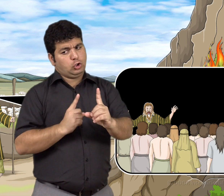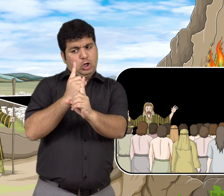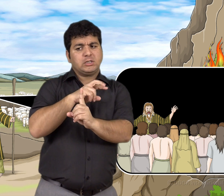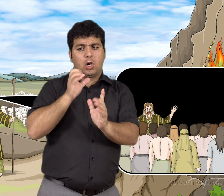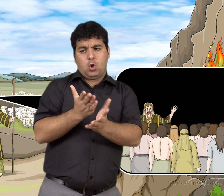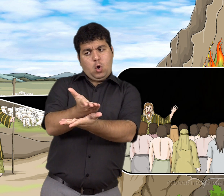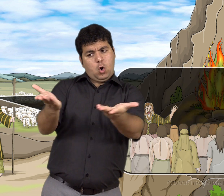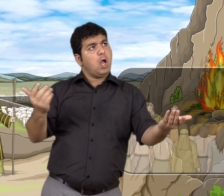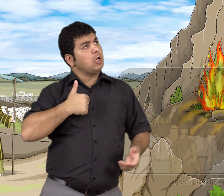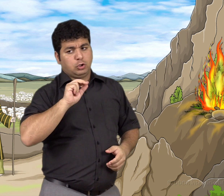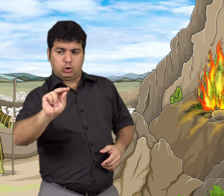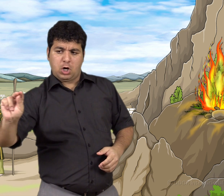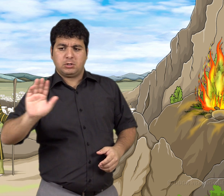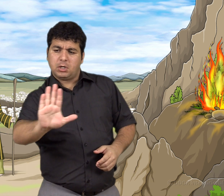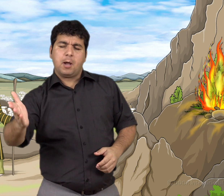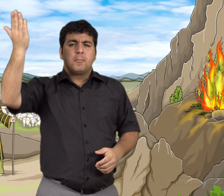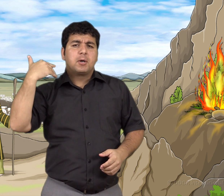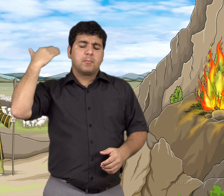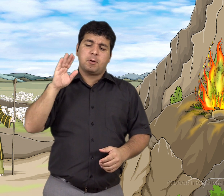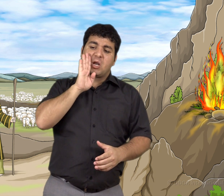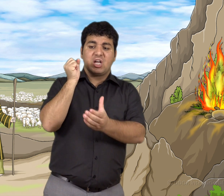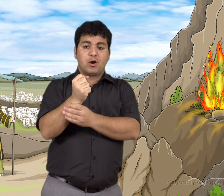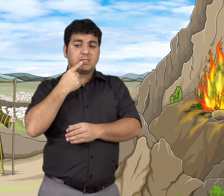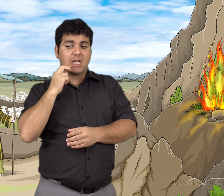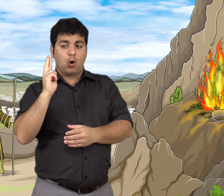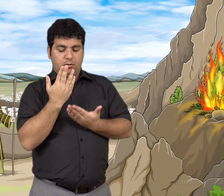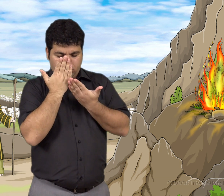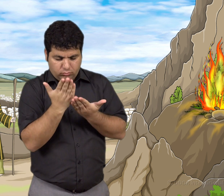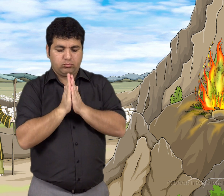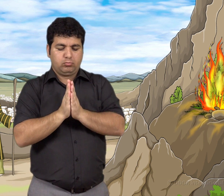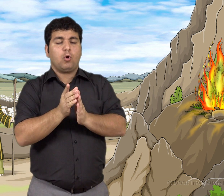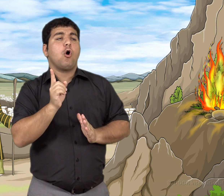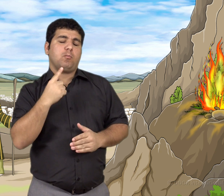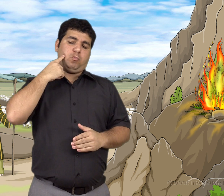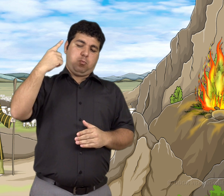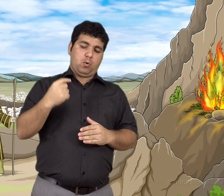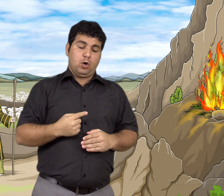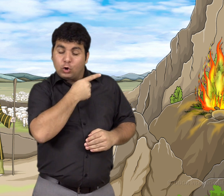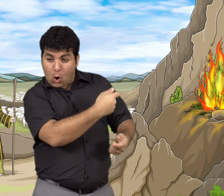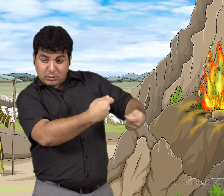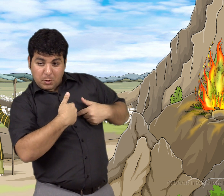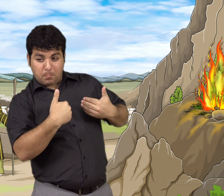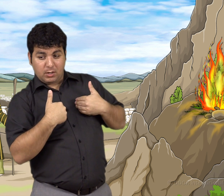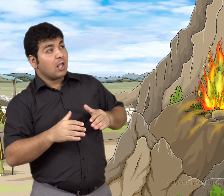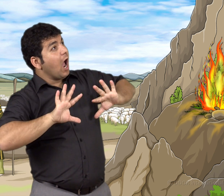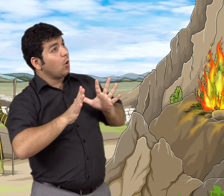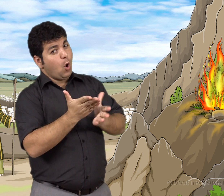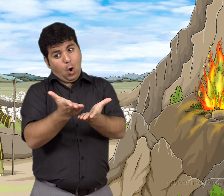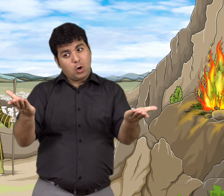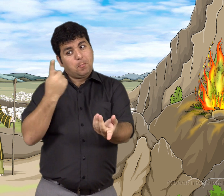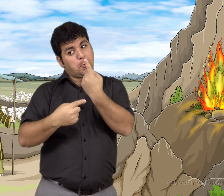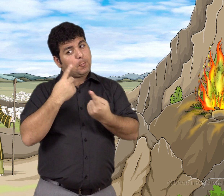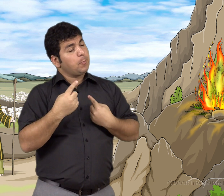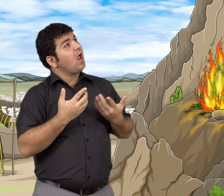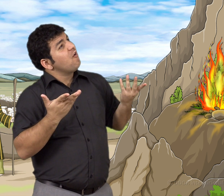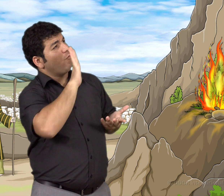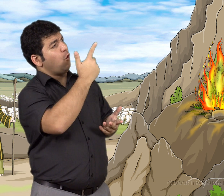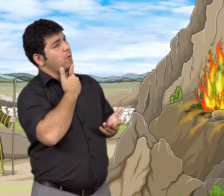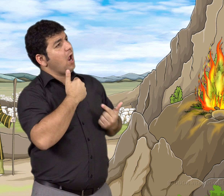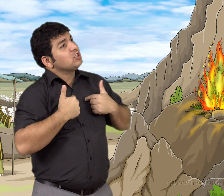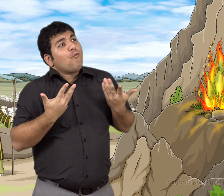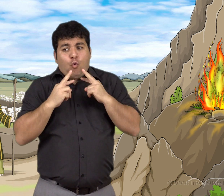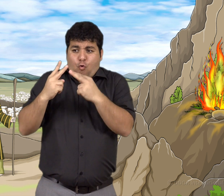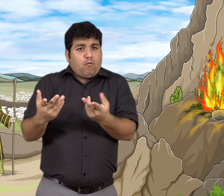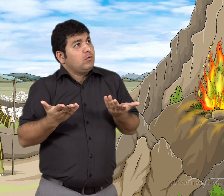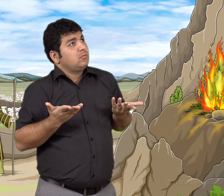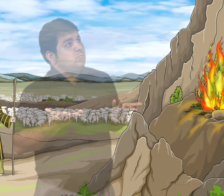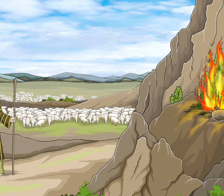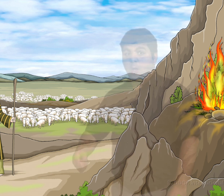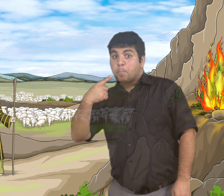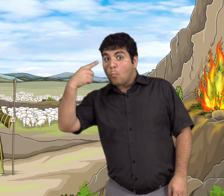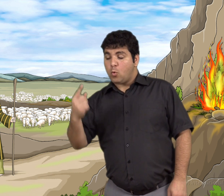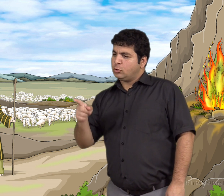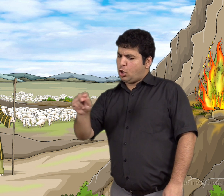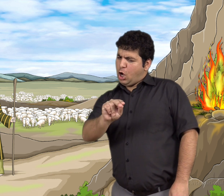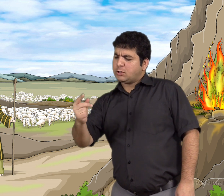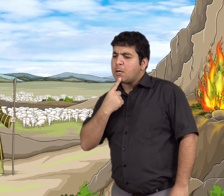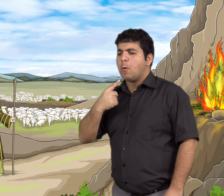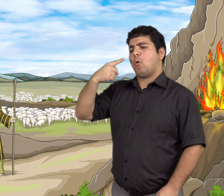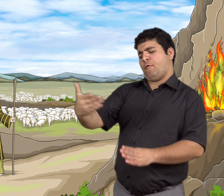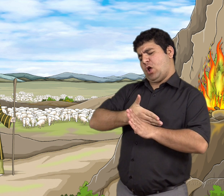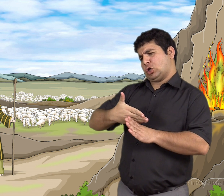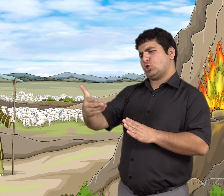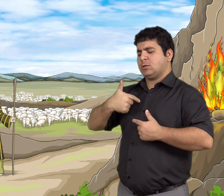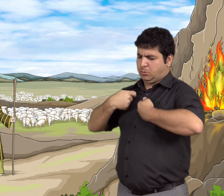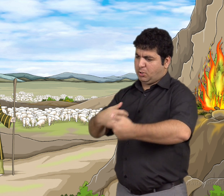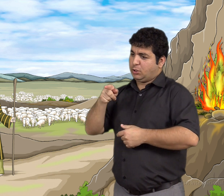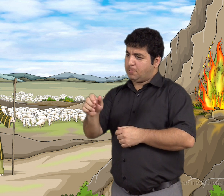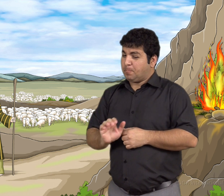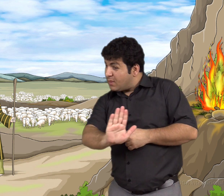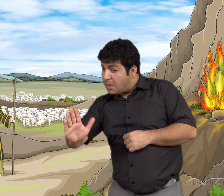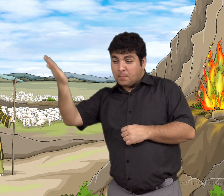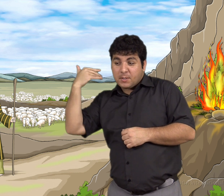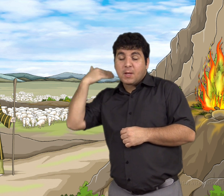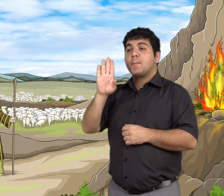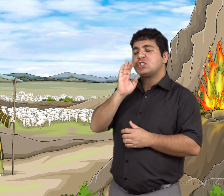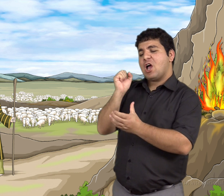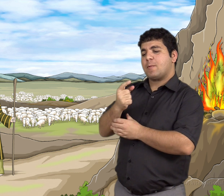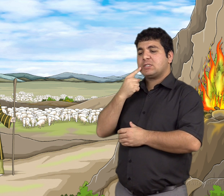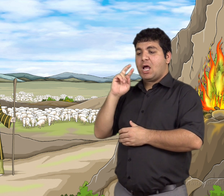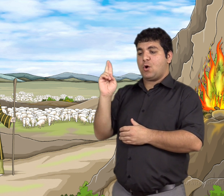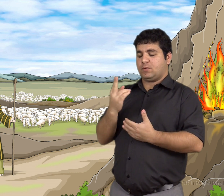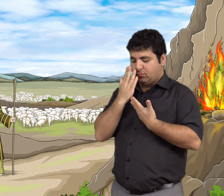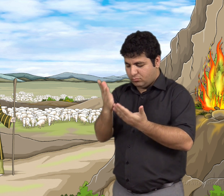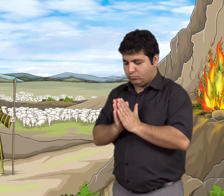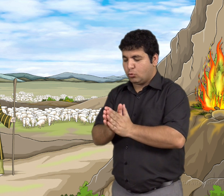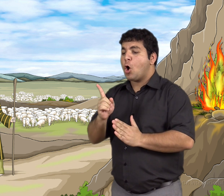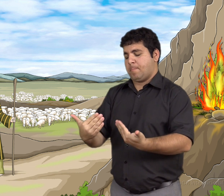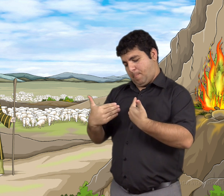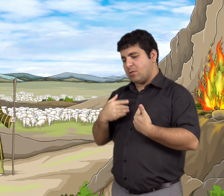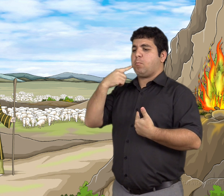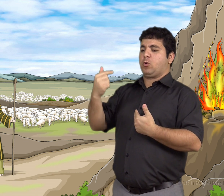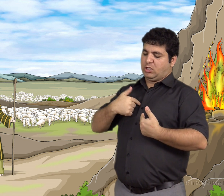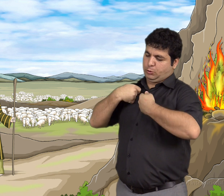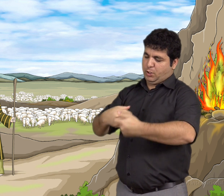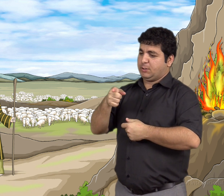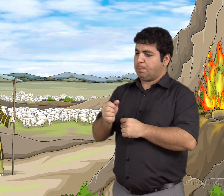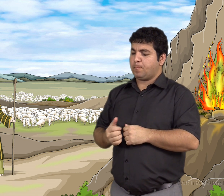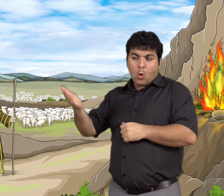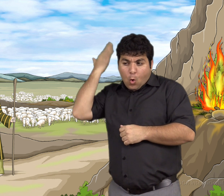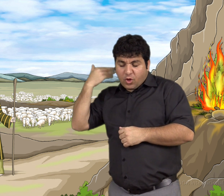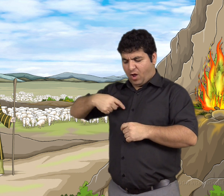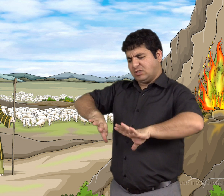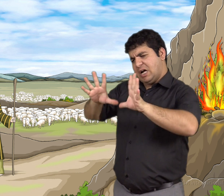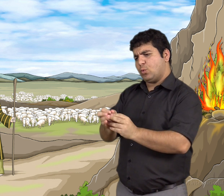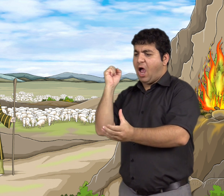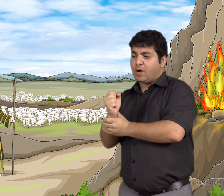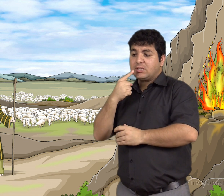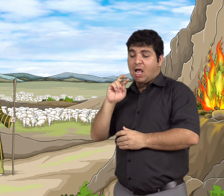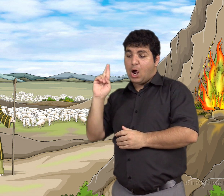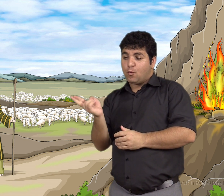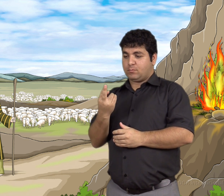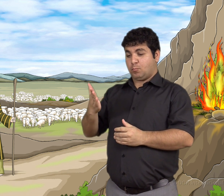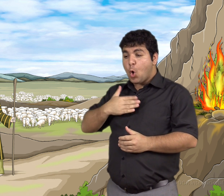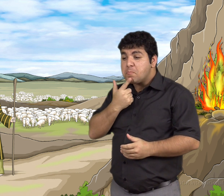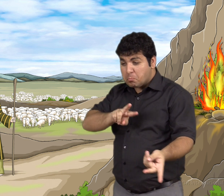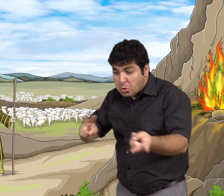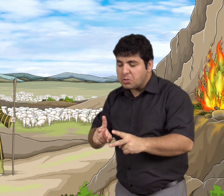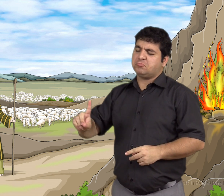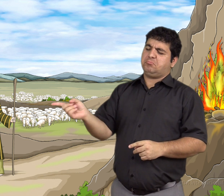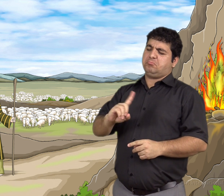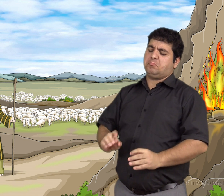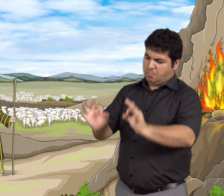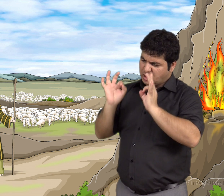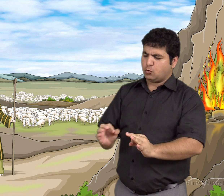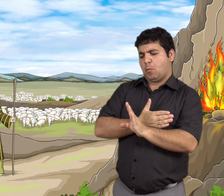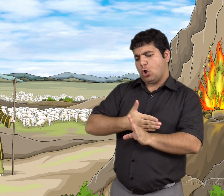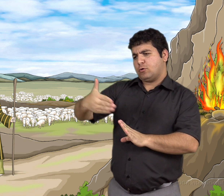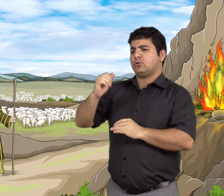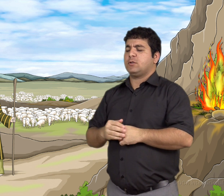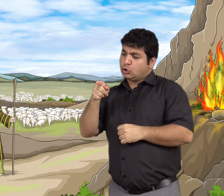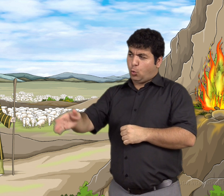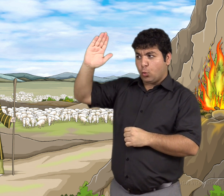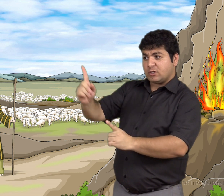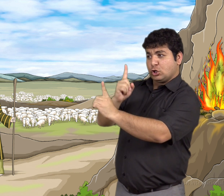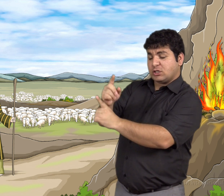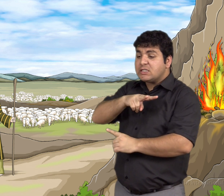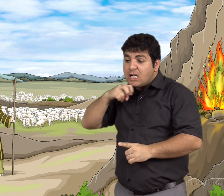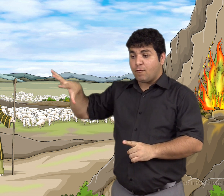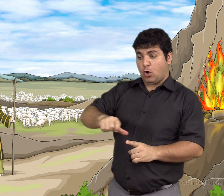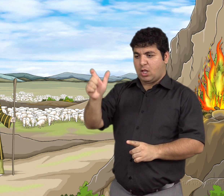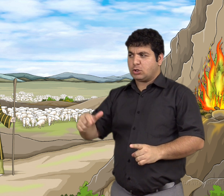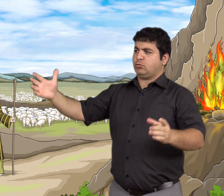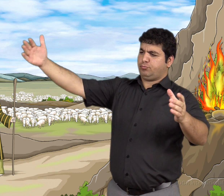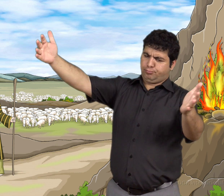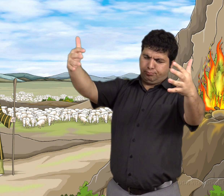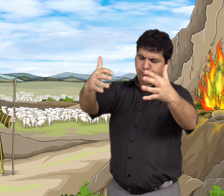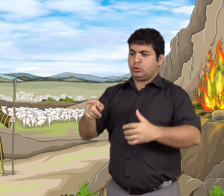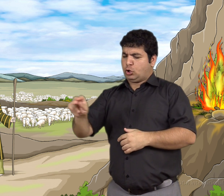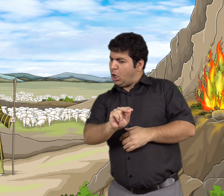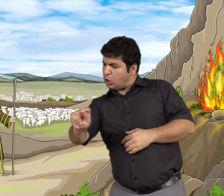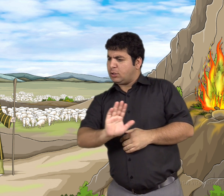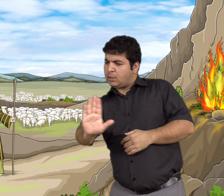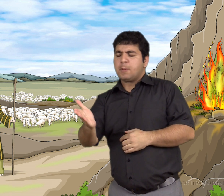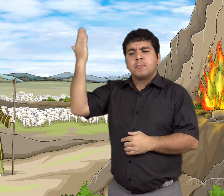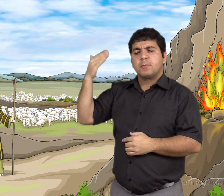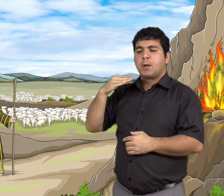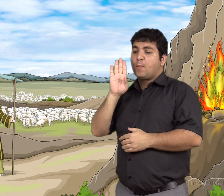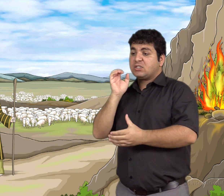God said to Moses, “I AM WHO I AM. This is what you are to say to the Israelites: ‘I AM has sent me to you.’” God also told Moses, “Say to the Israelites, ‘The LORD, the God of your fathers—the God of Abraham, the God of Isaac, and the God of Jacob—has sent me to you.’ This is My name forever, and this is how I am to be remembered in every generation.